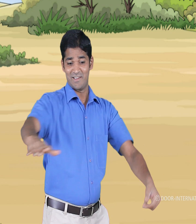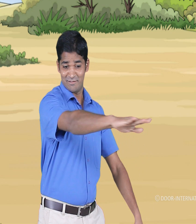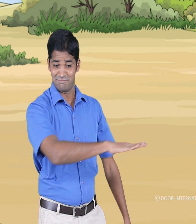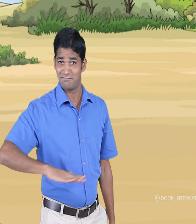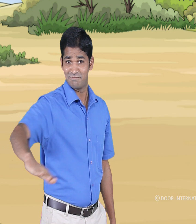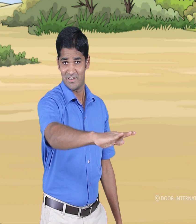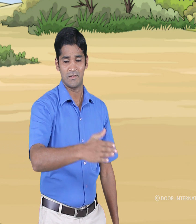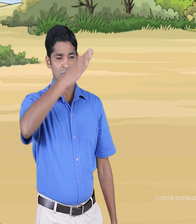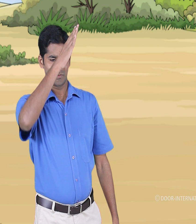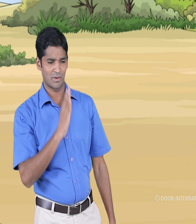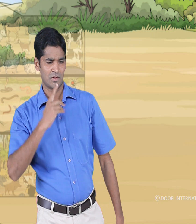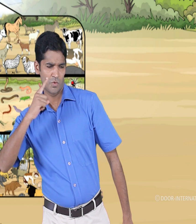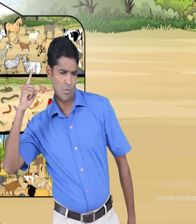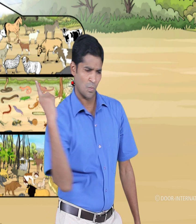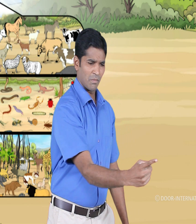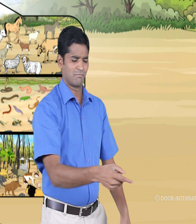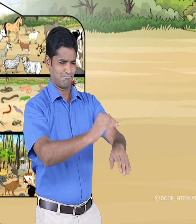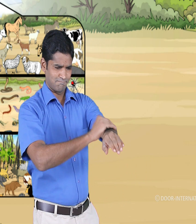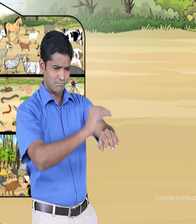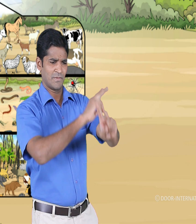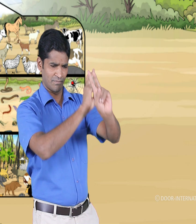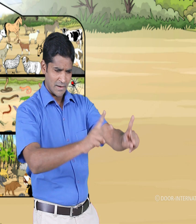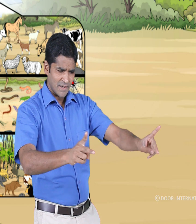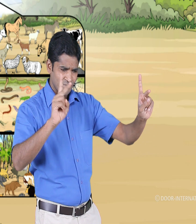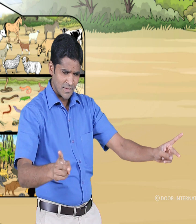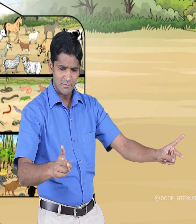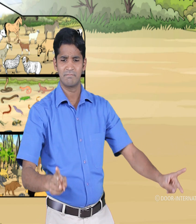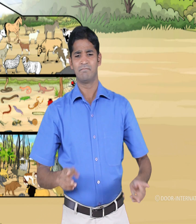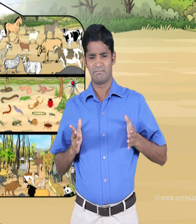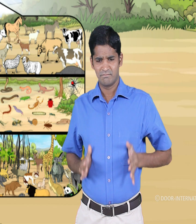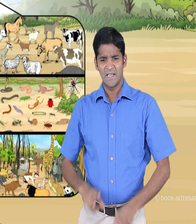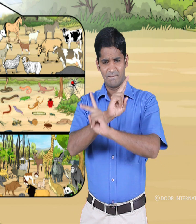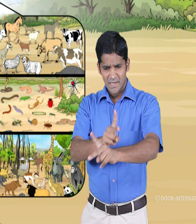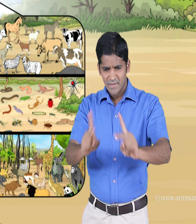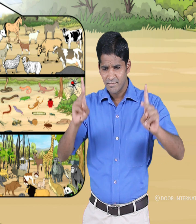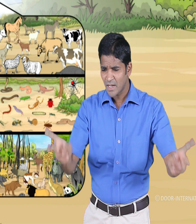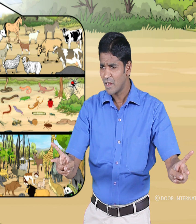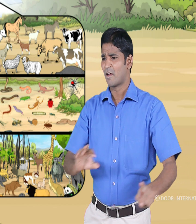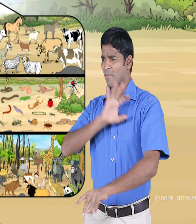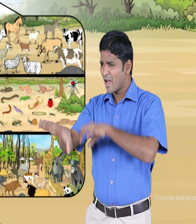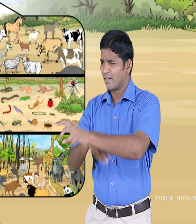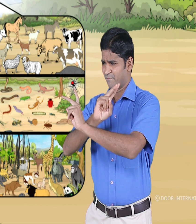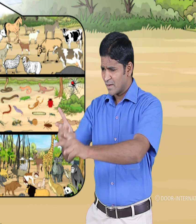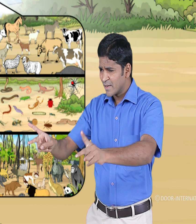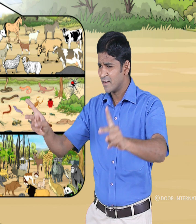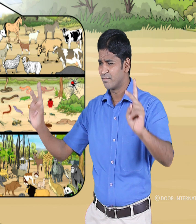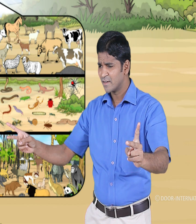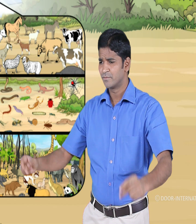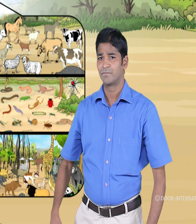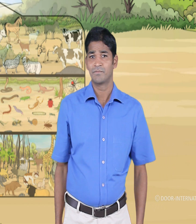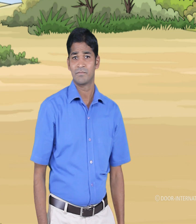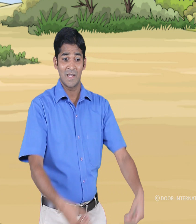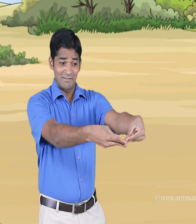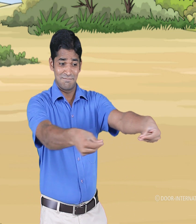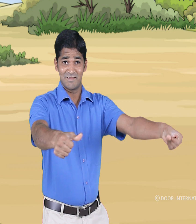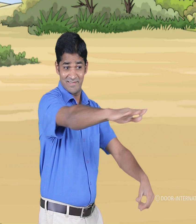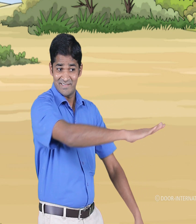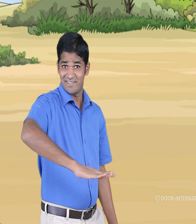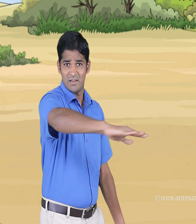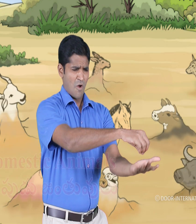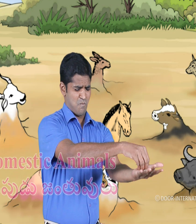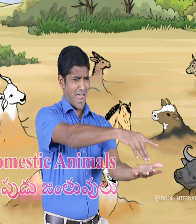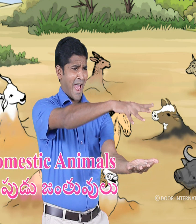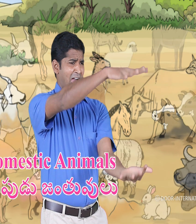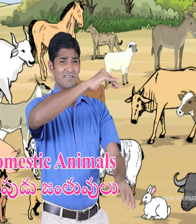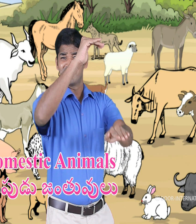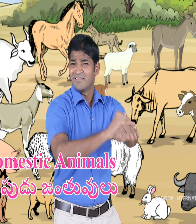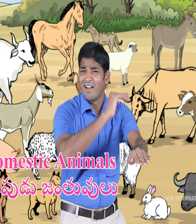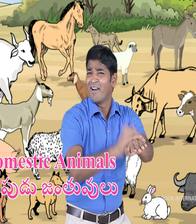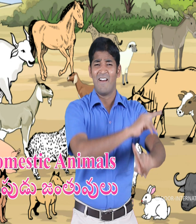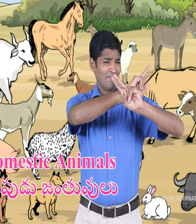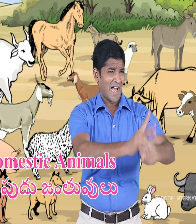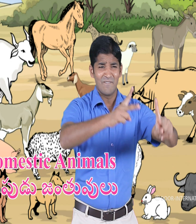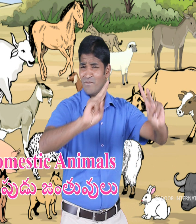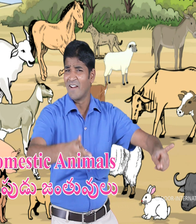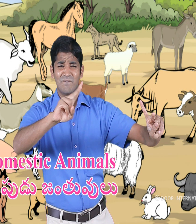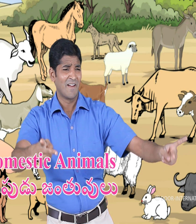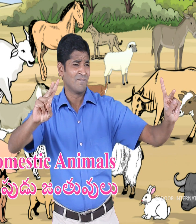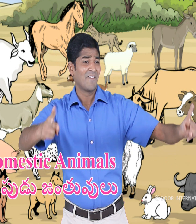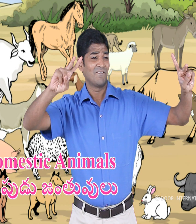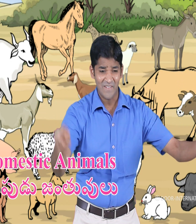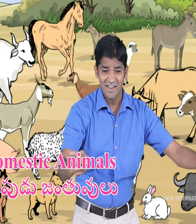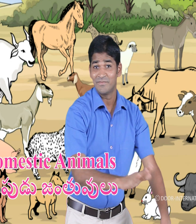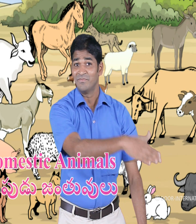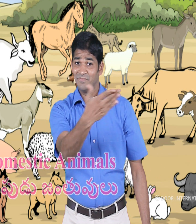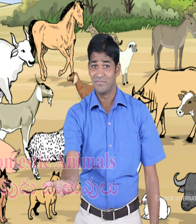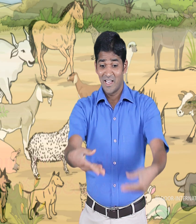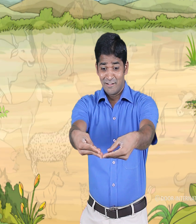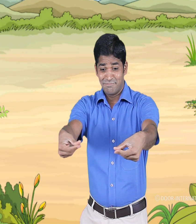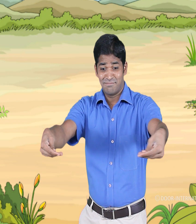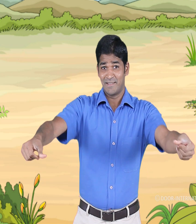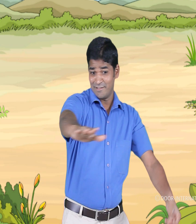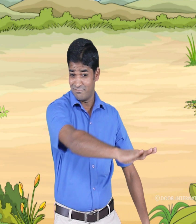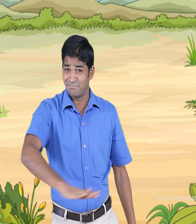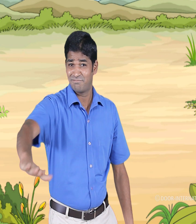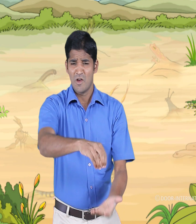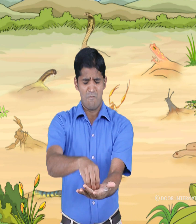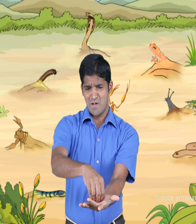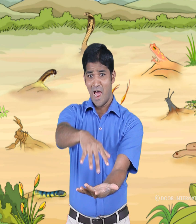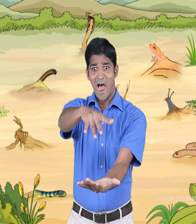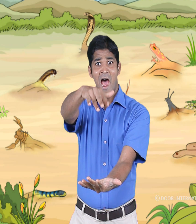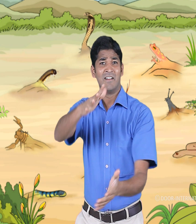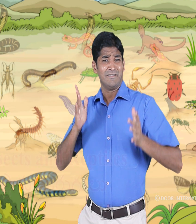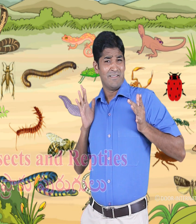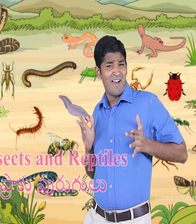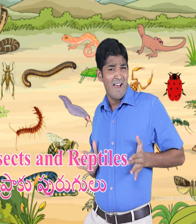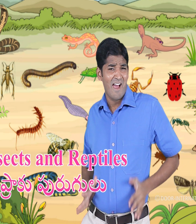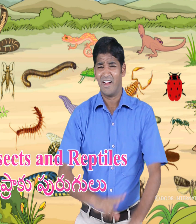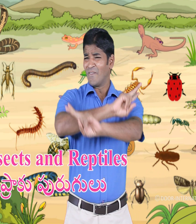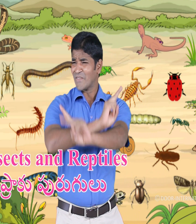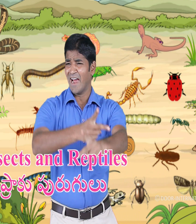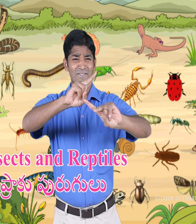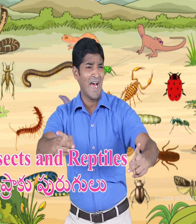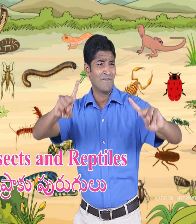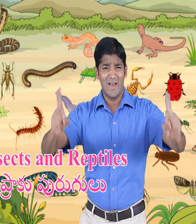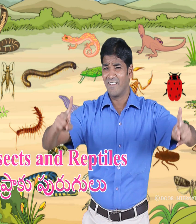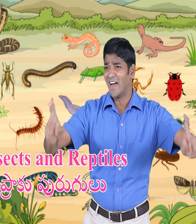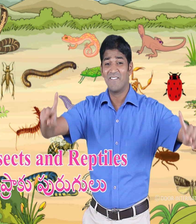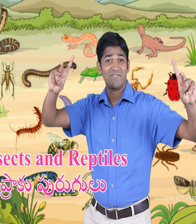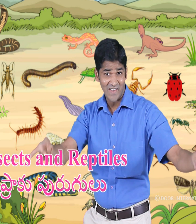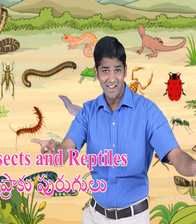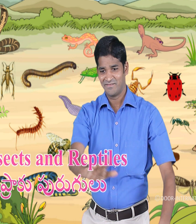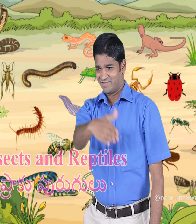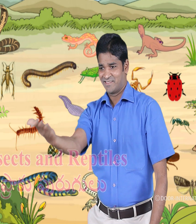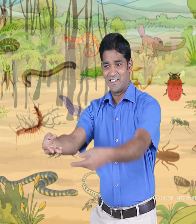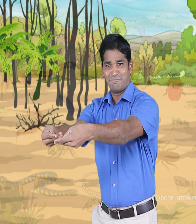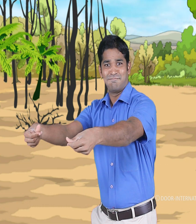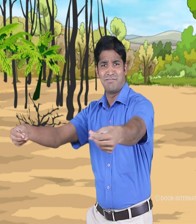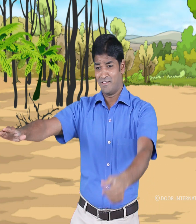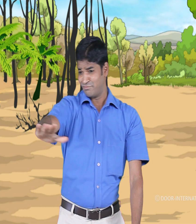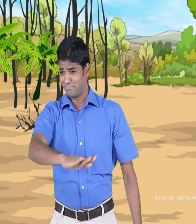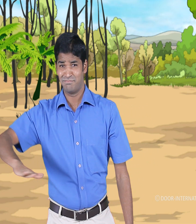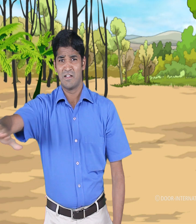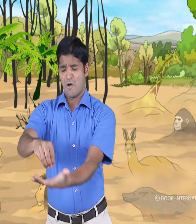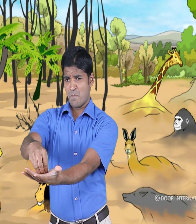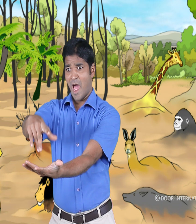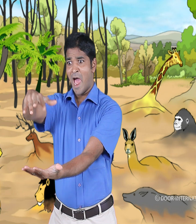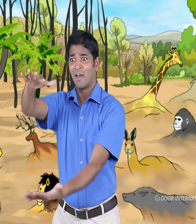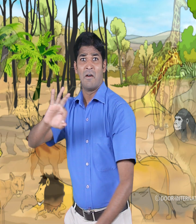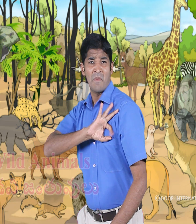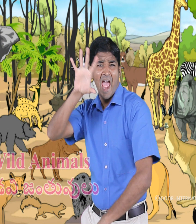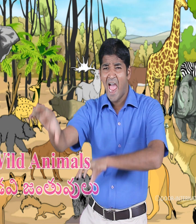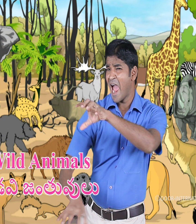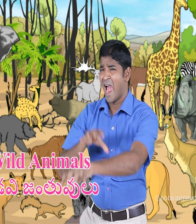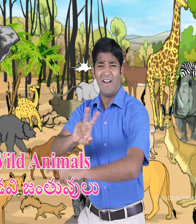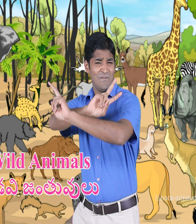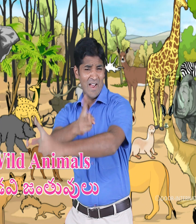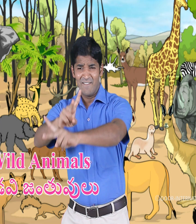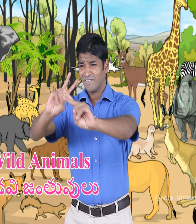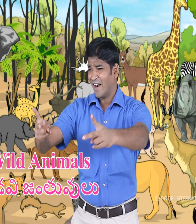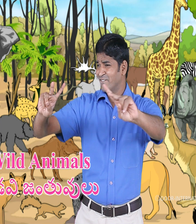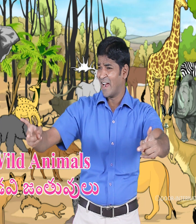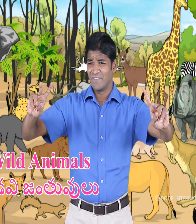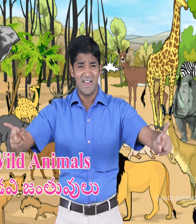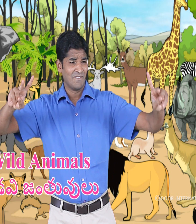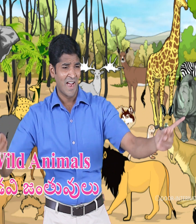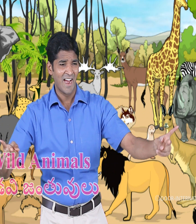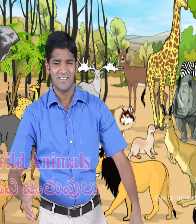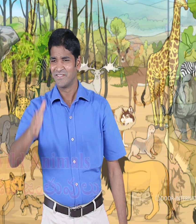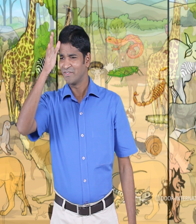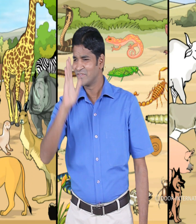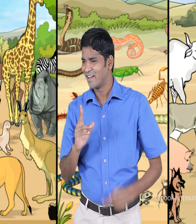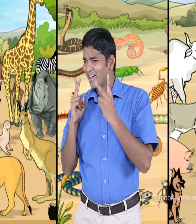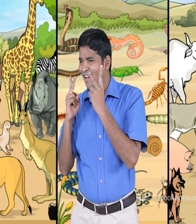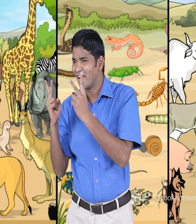And God said, “Let the earth bring forth living creatures according to their kinds: livestock, land crawlers, and beasts of the earth according to their kinds.”